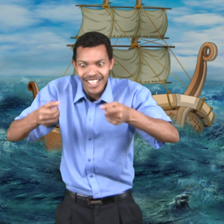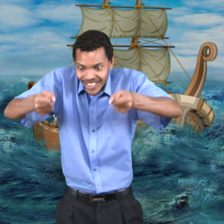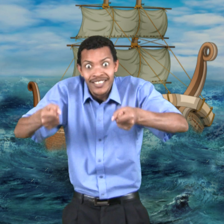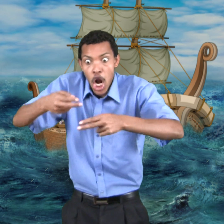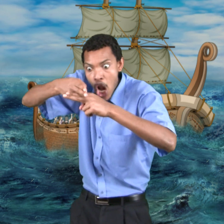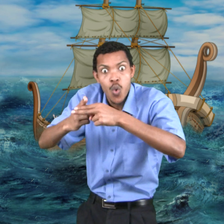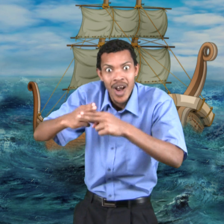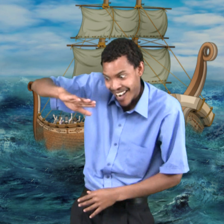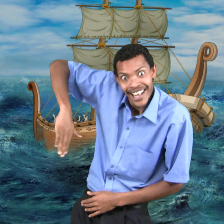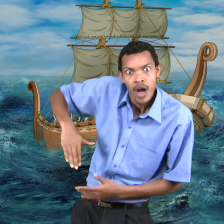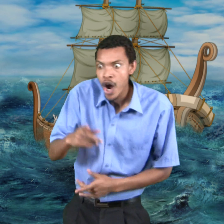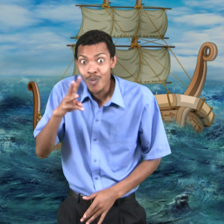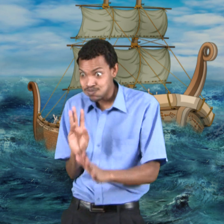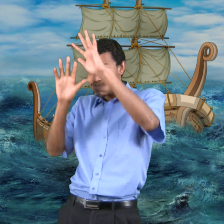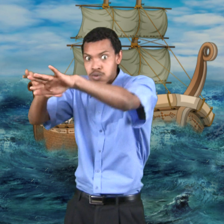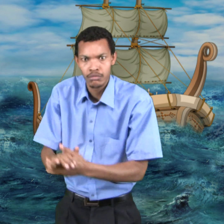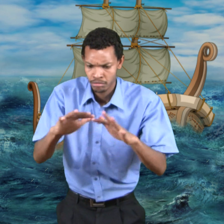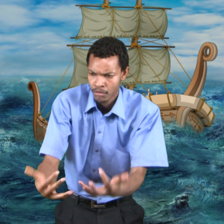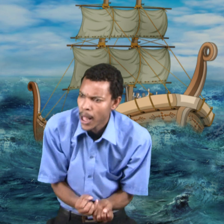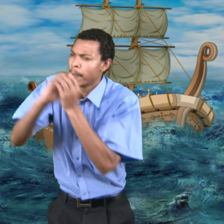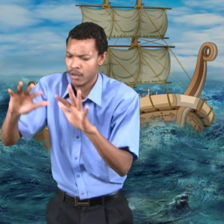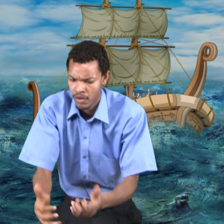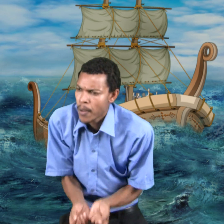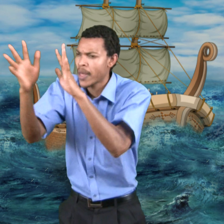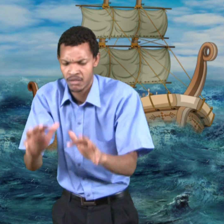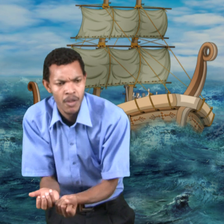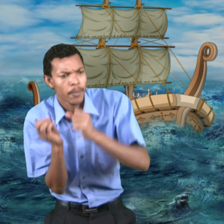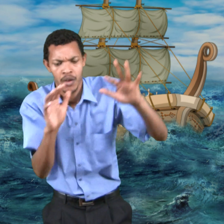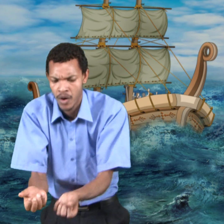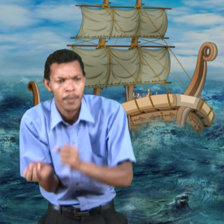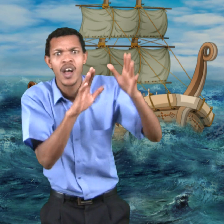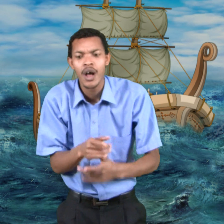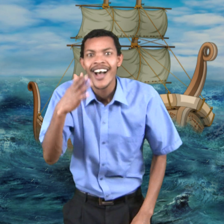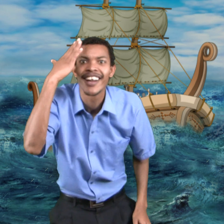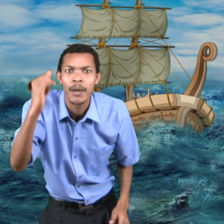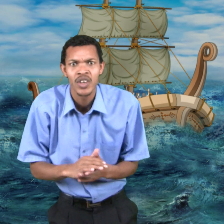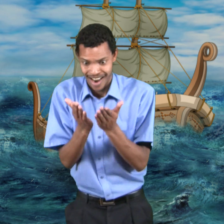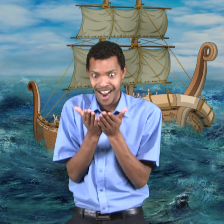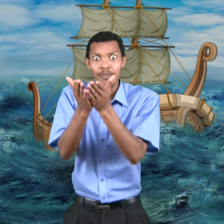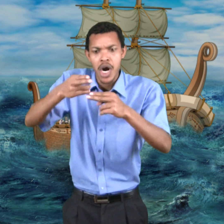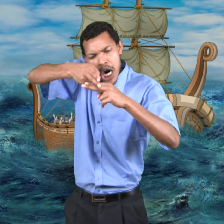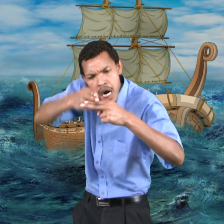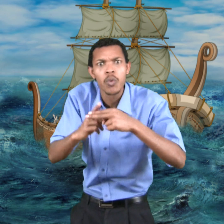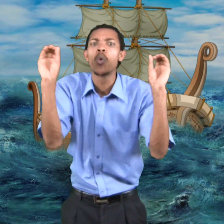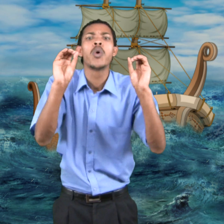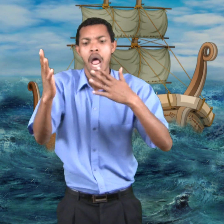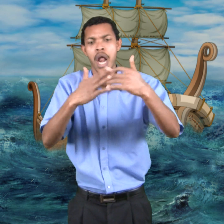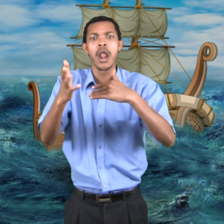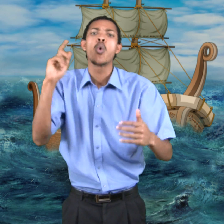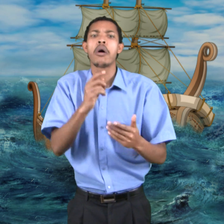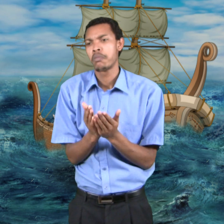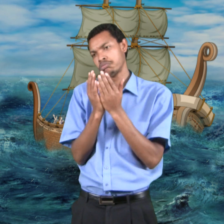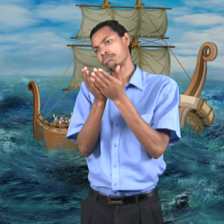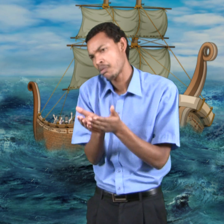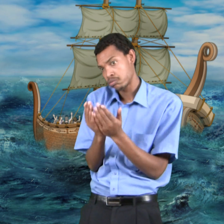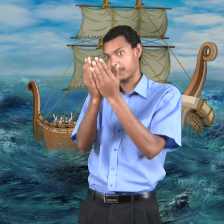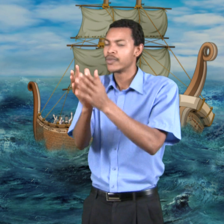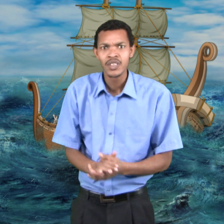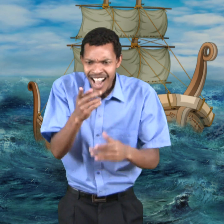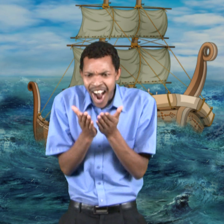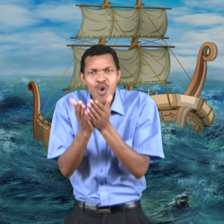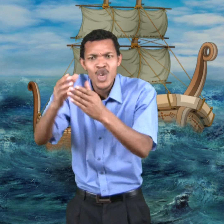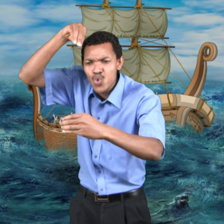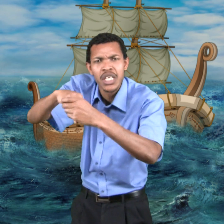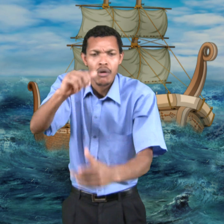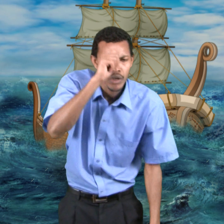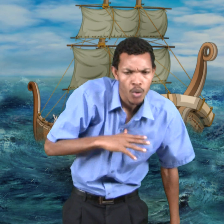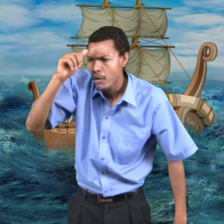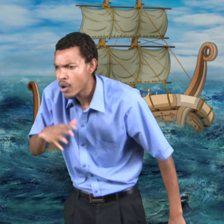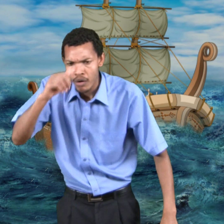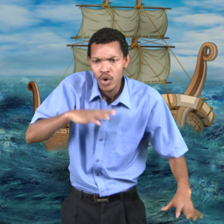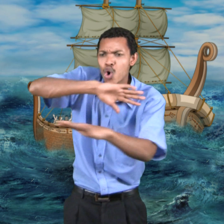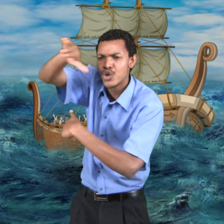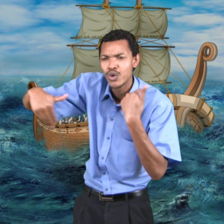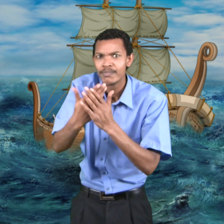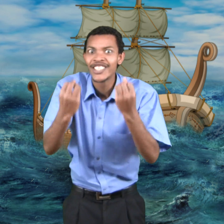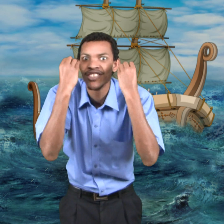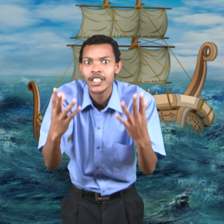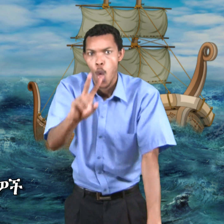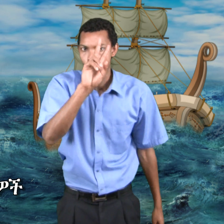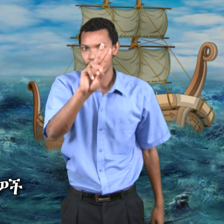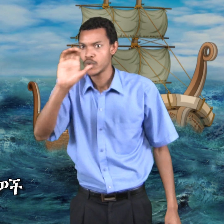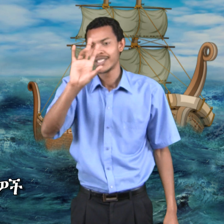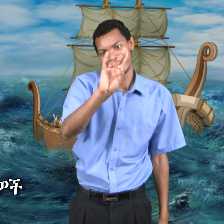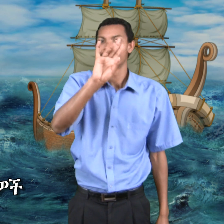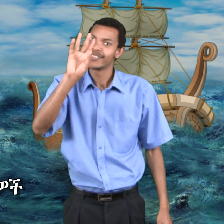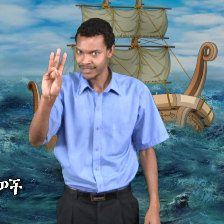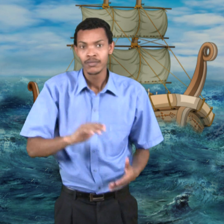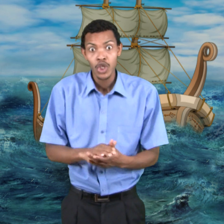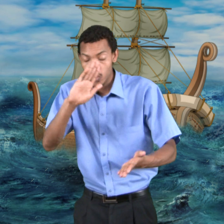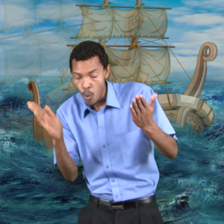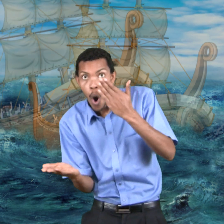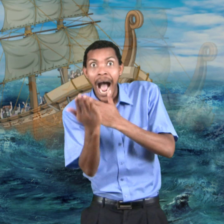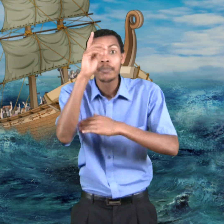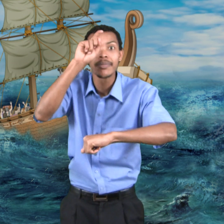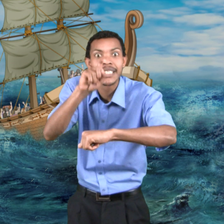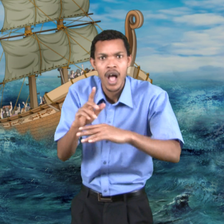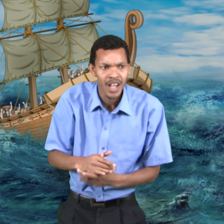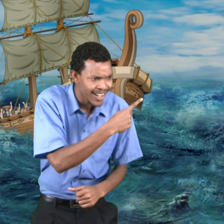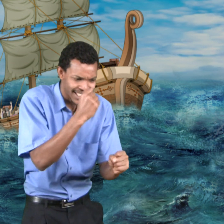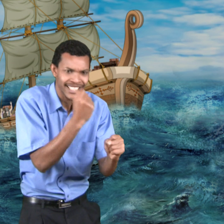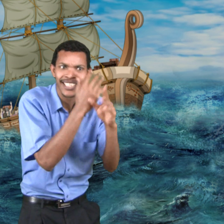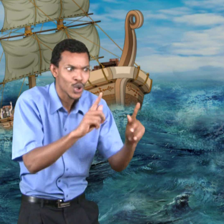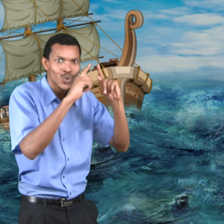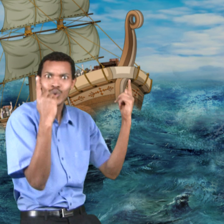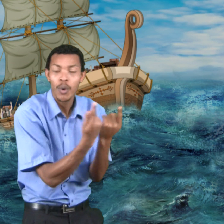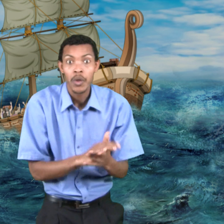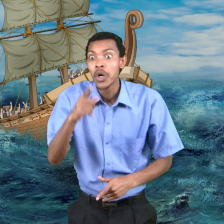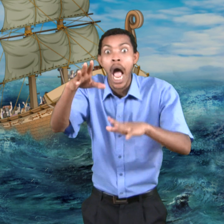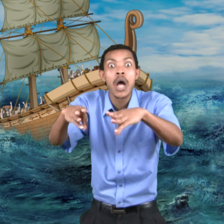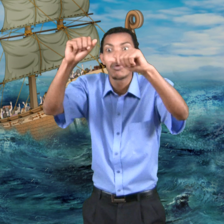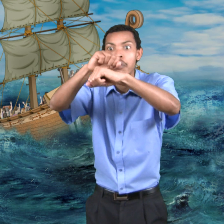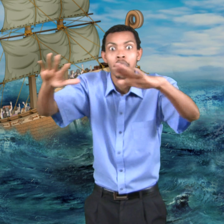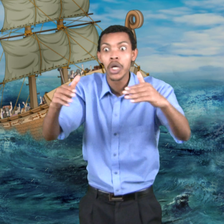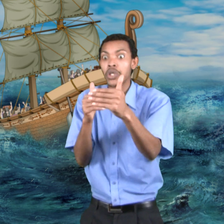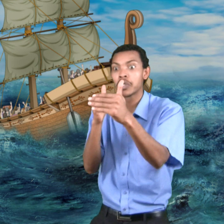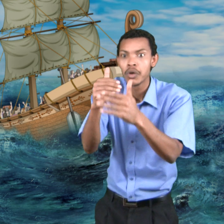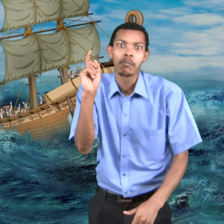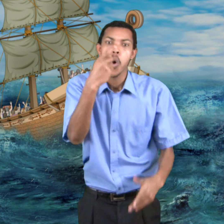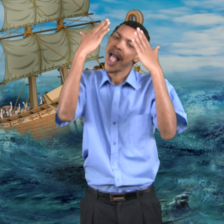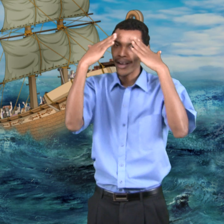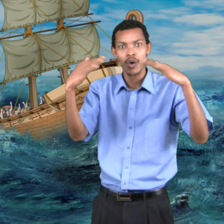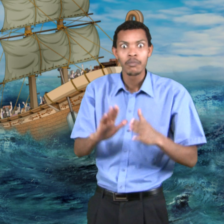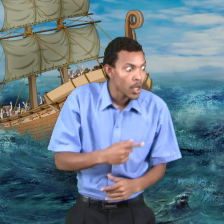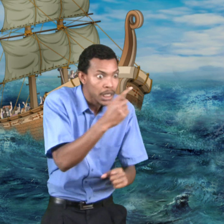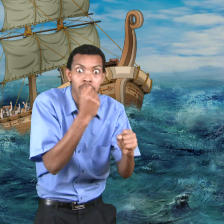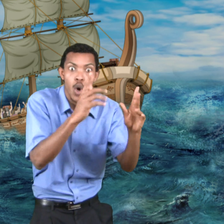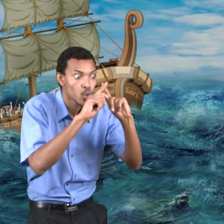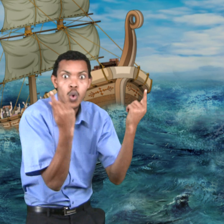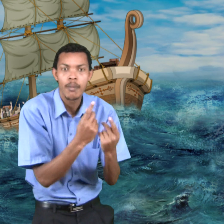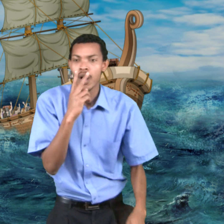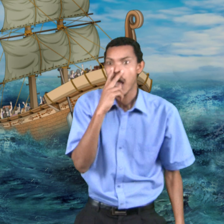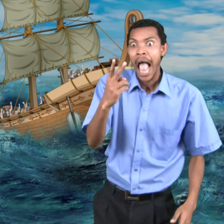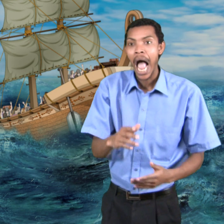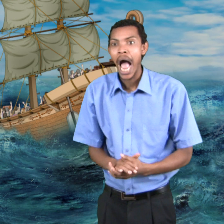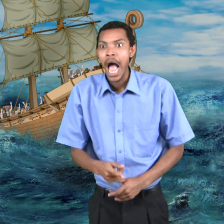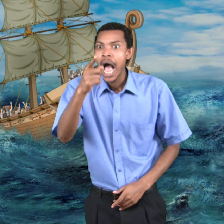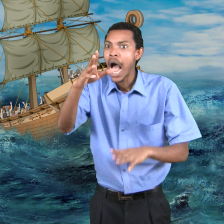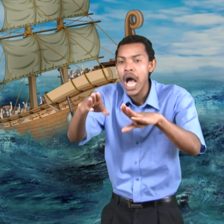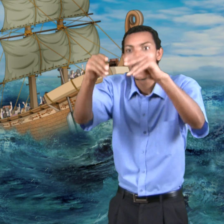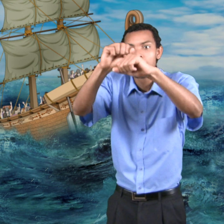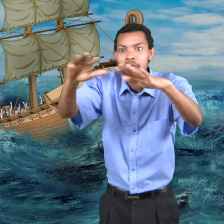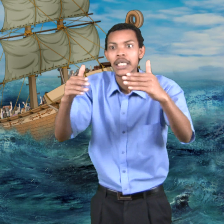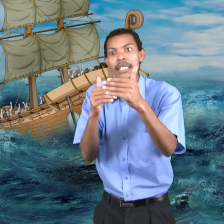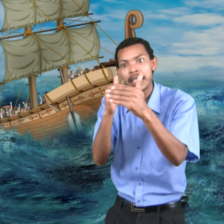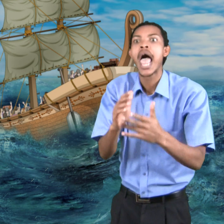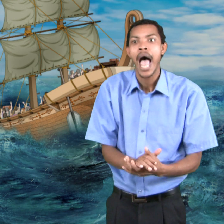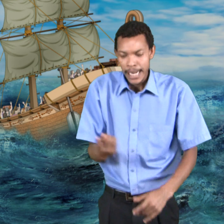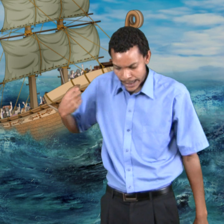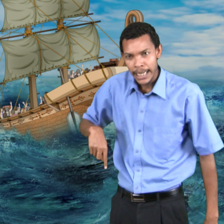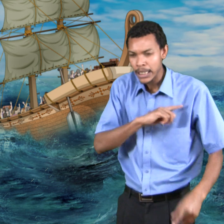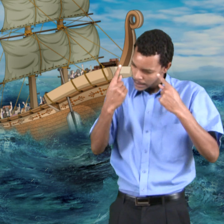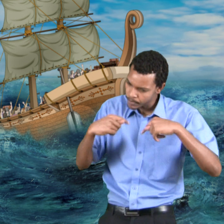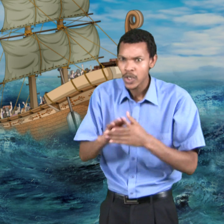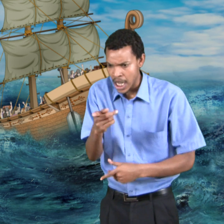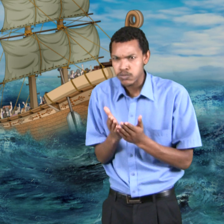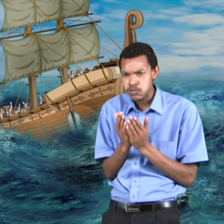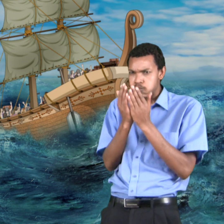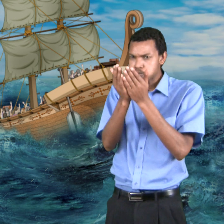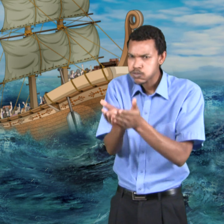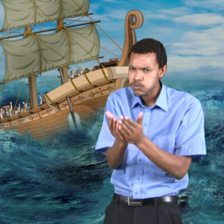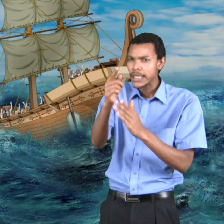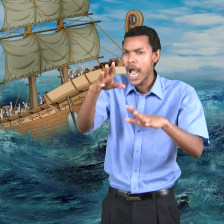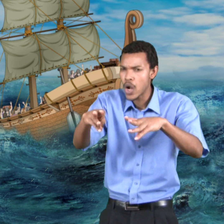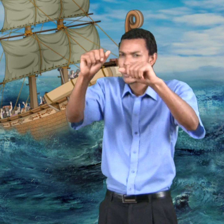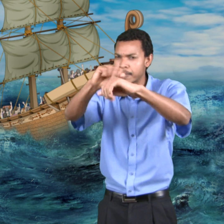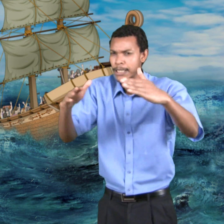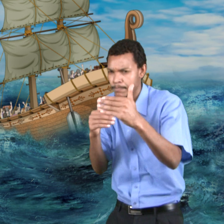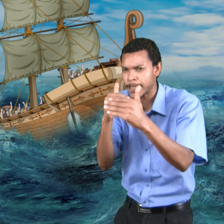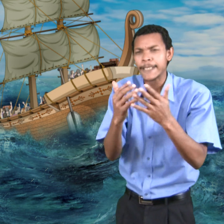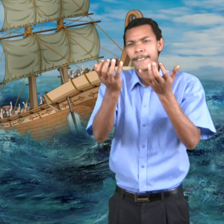Then he broke it and began to eat. They were all encouraged and took some food themselves. In all, there were 276 of us on board.